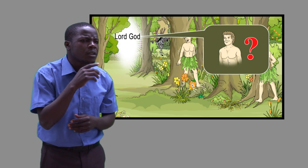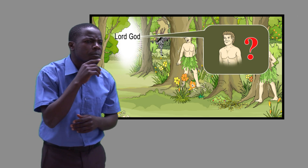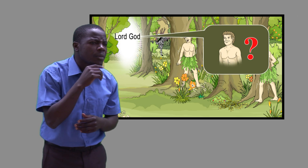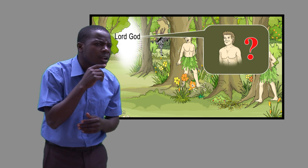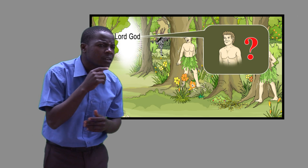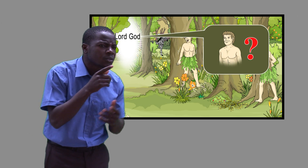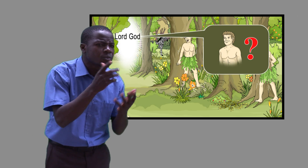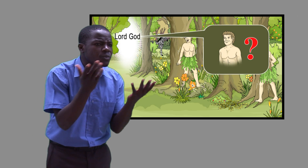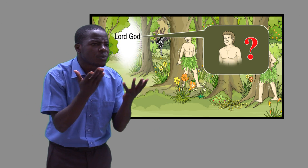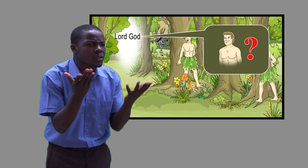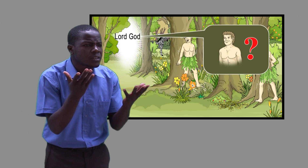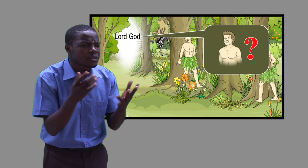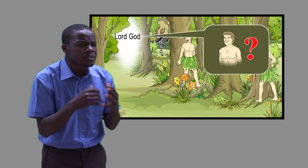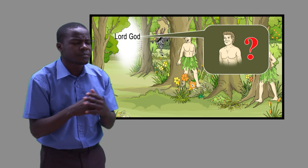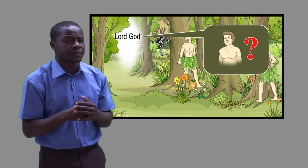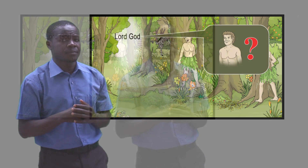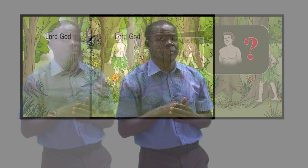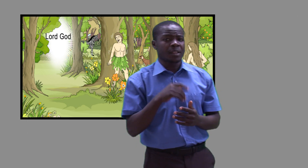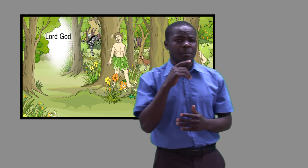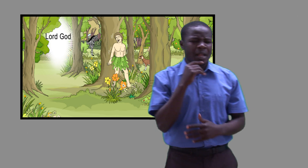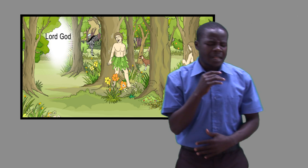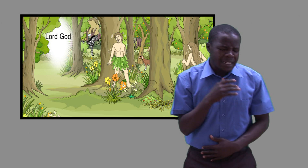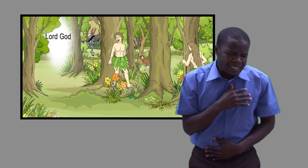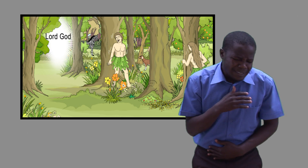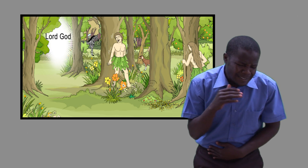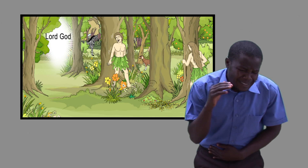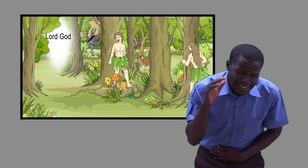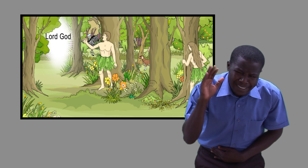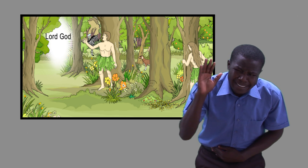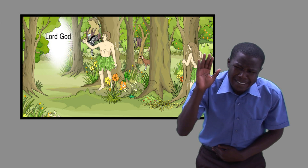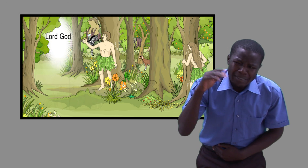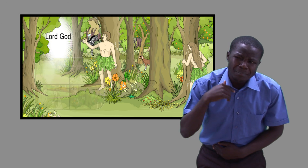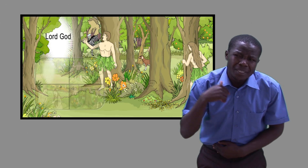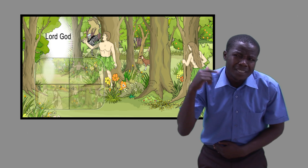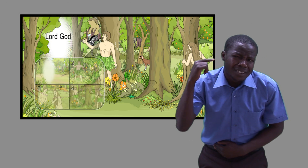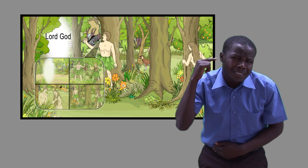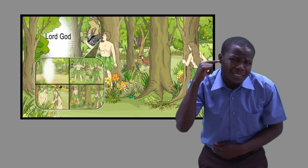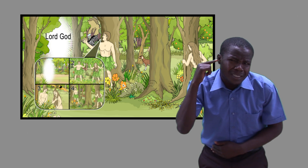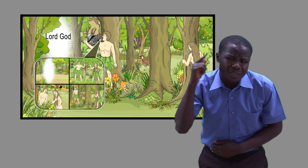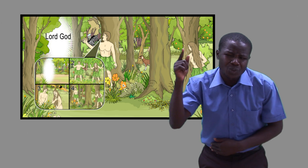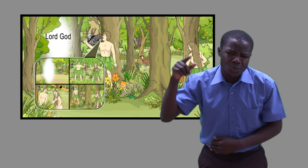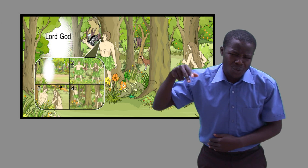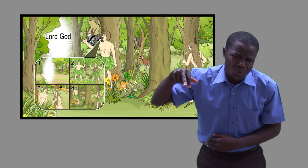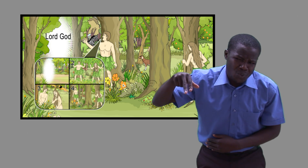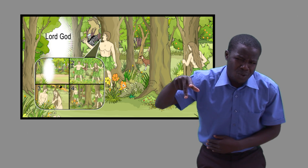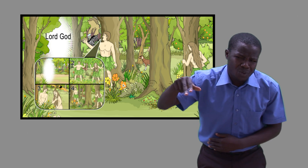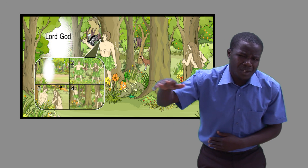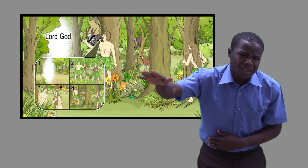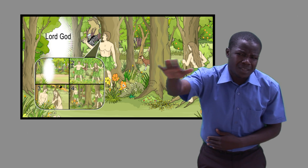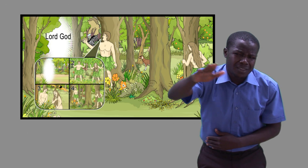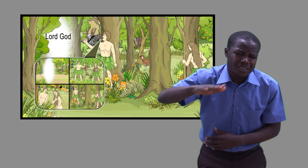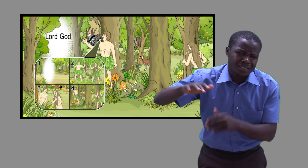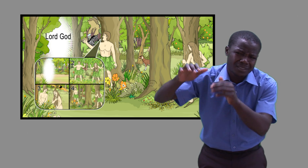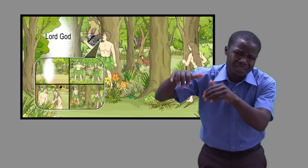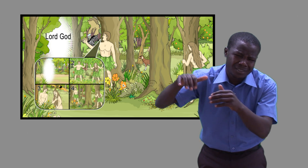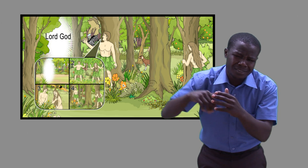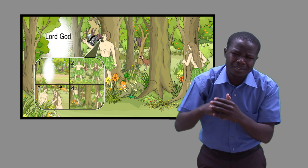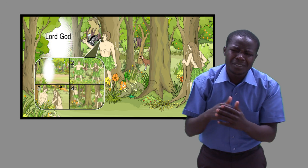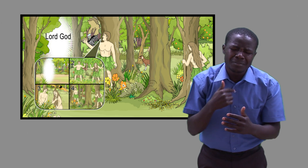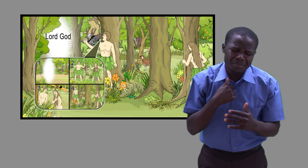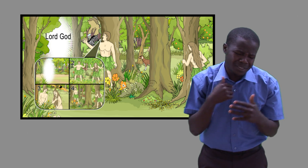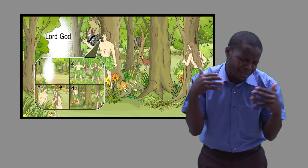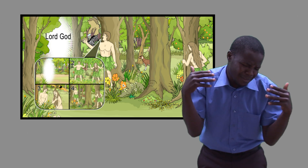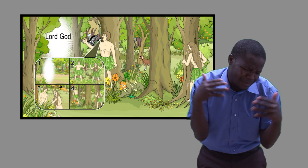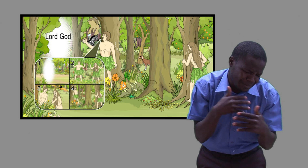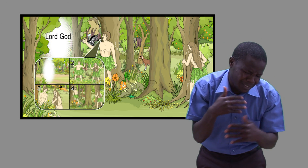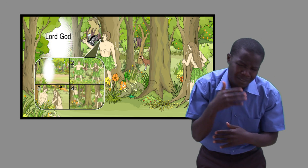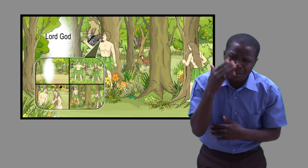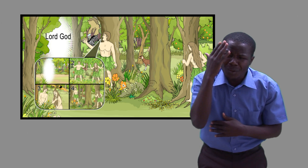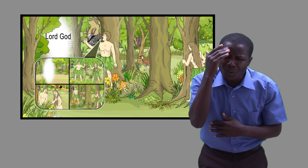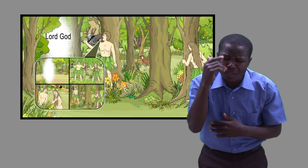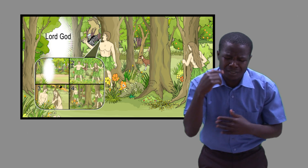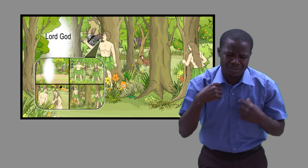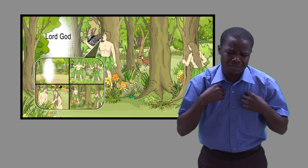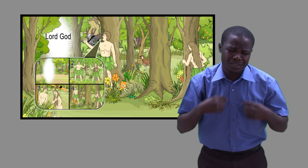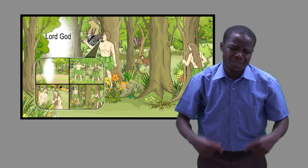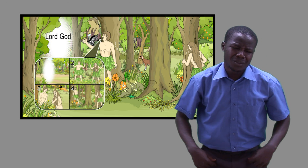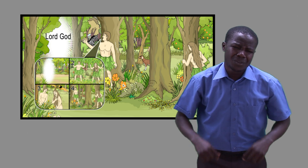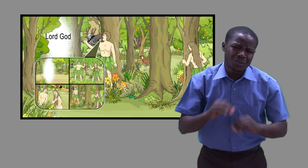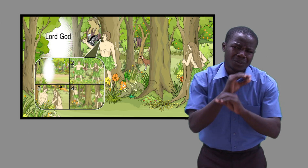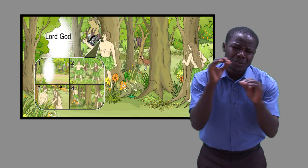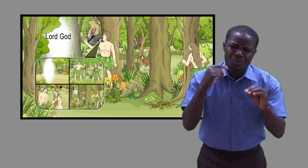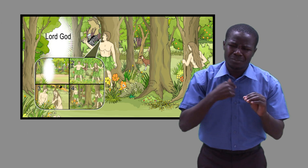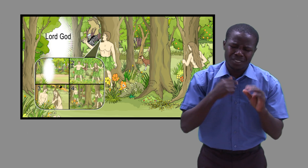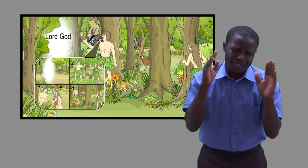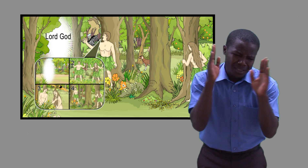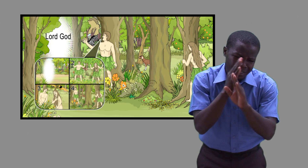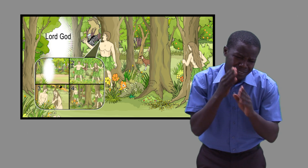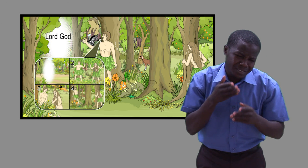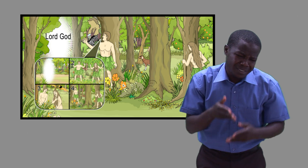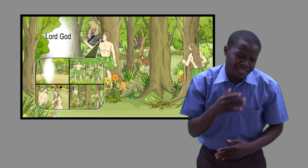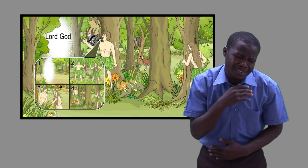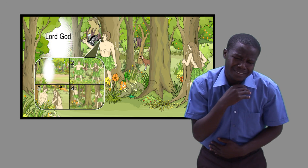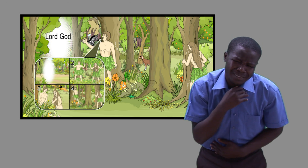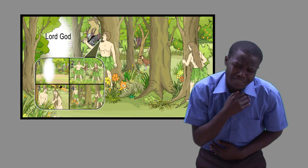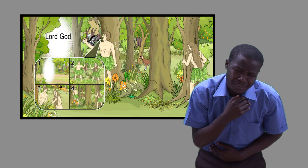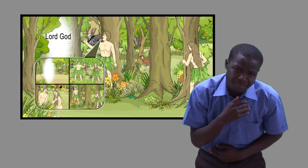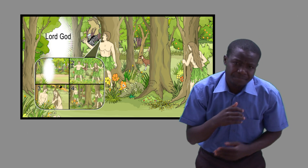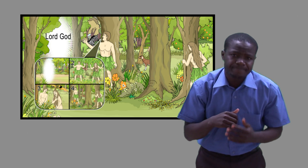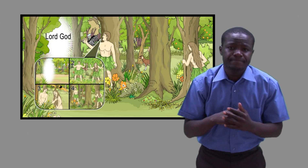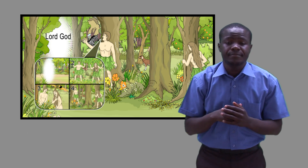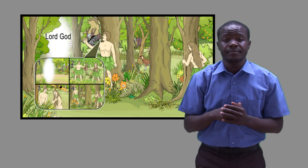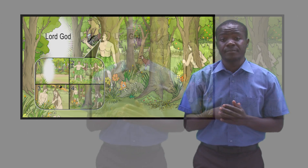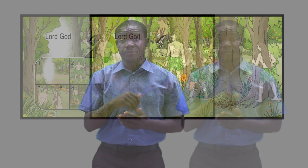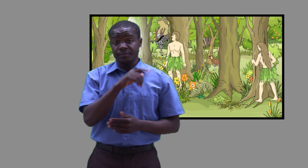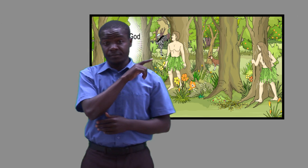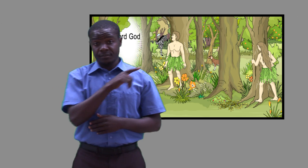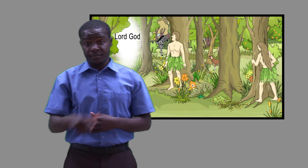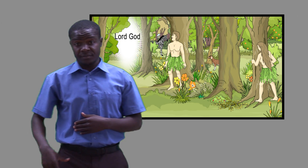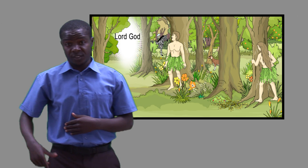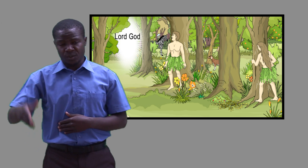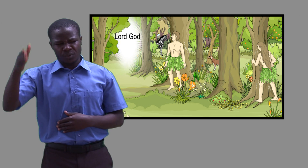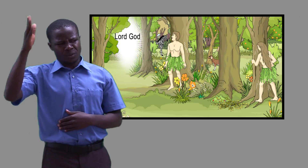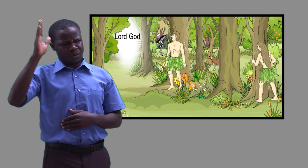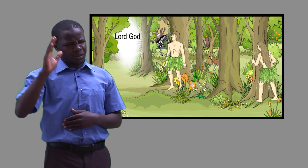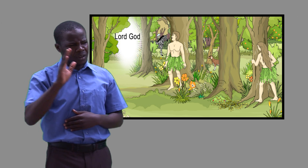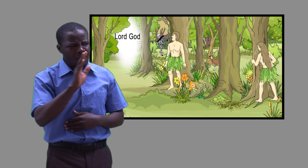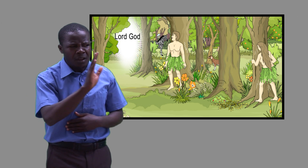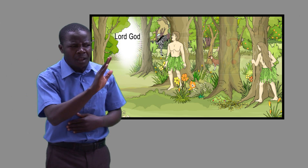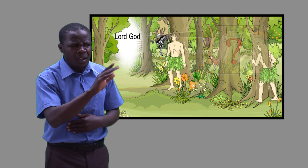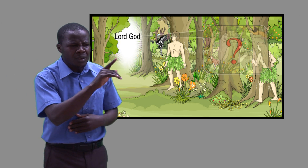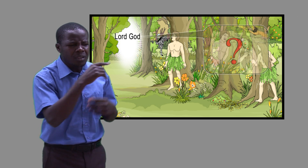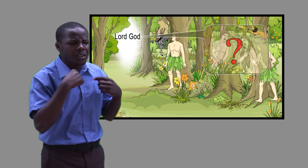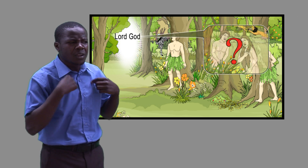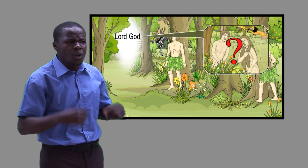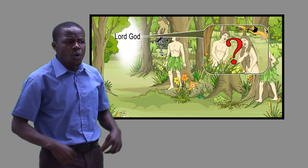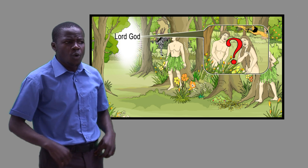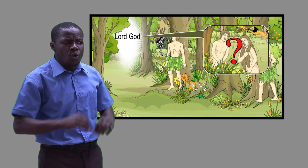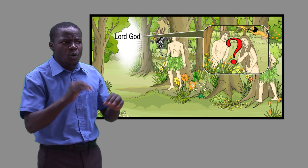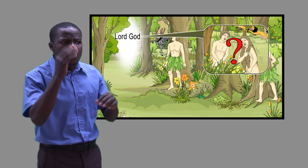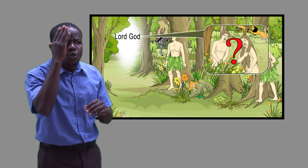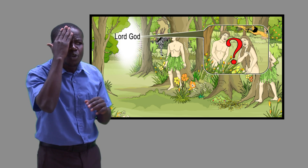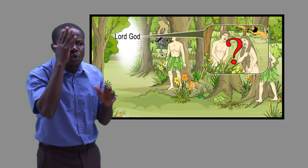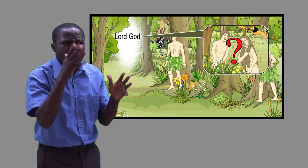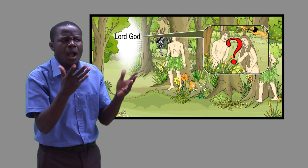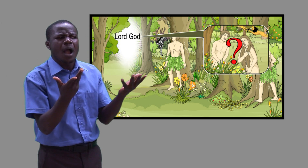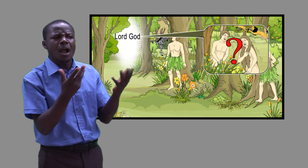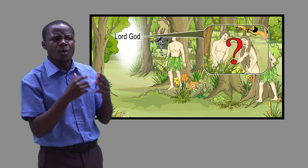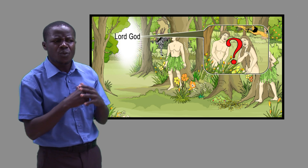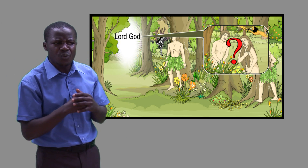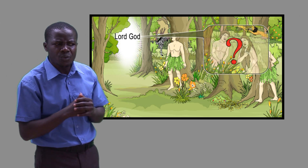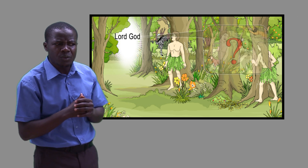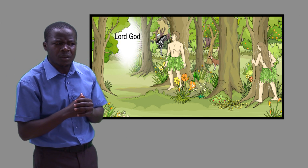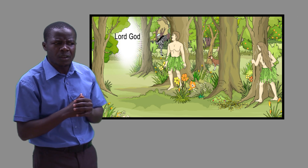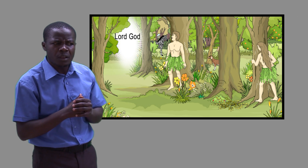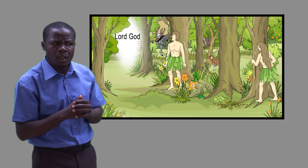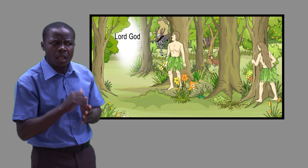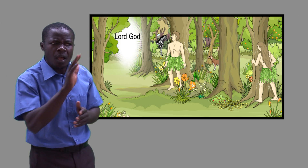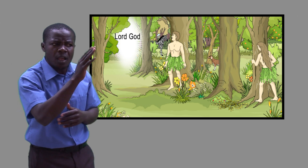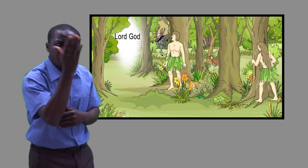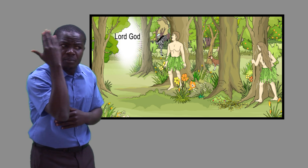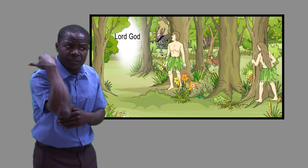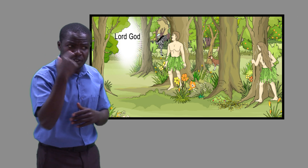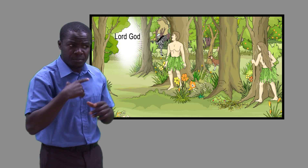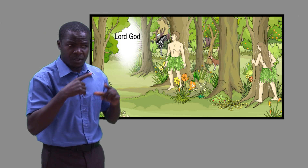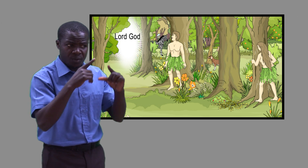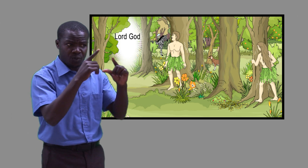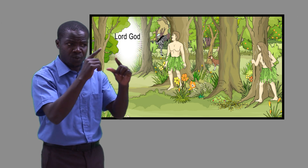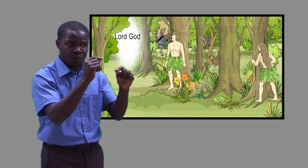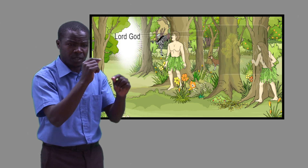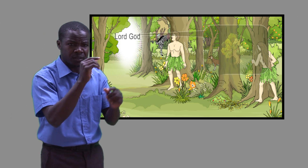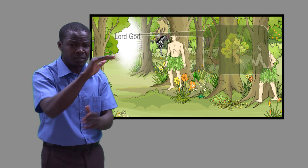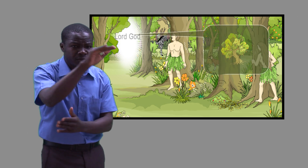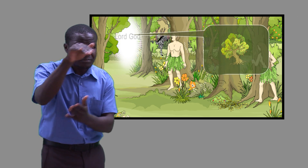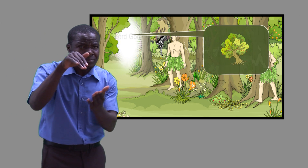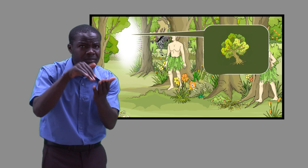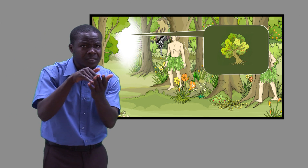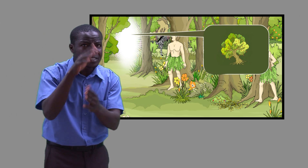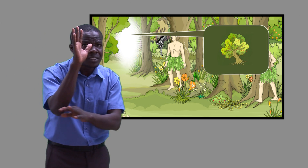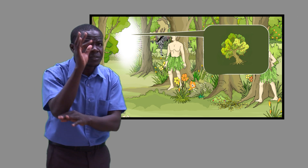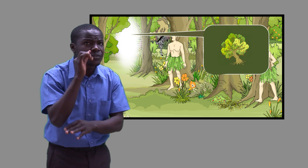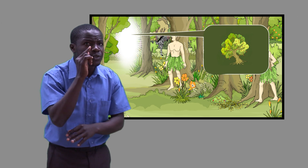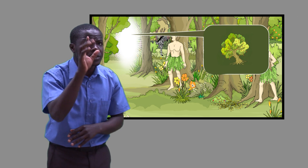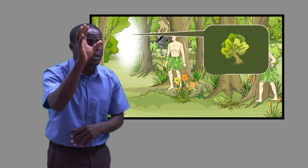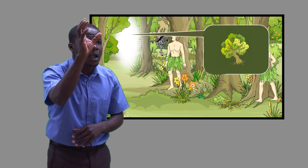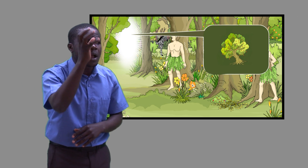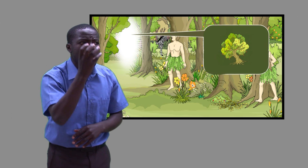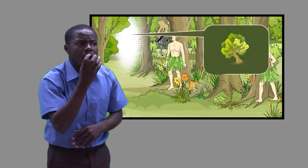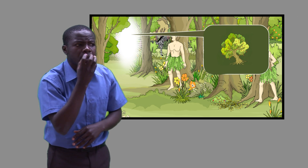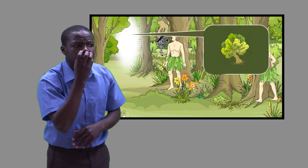“I heard Your voice in the garden,” he replied, “and I was afraid because I was naked; so I hid myself.” “Who told you that you were naked?” asked the LORD God.